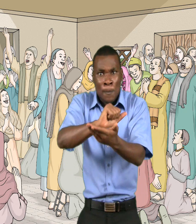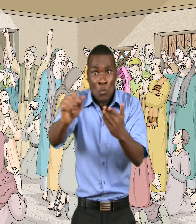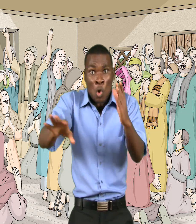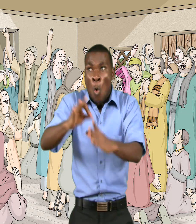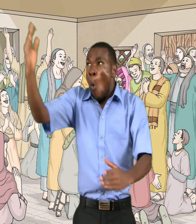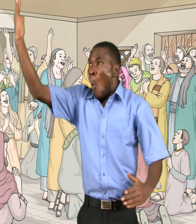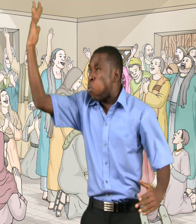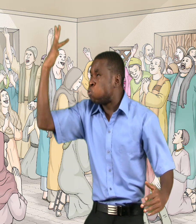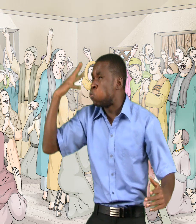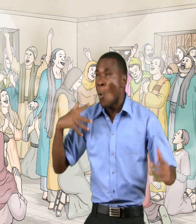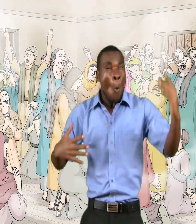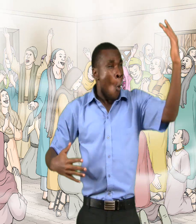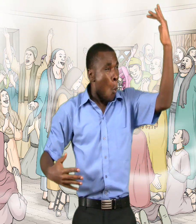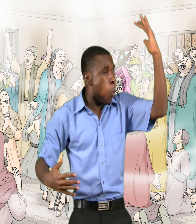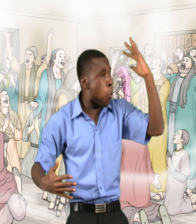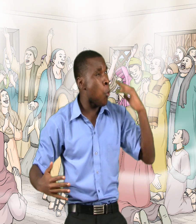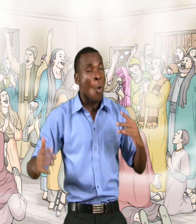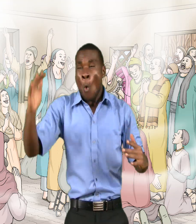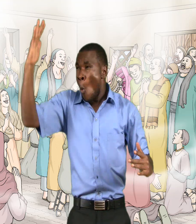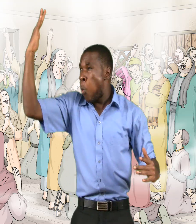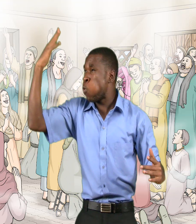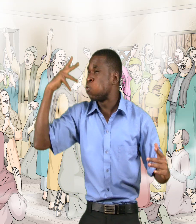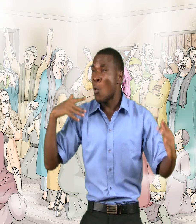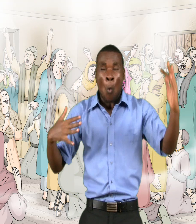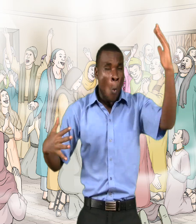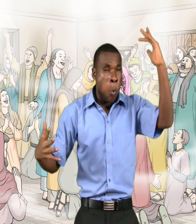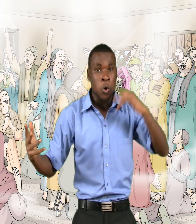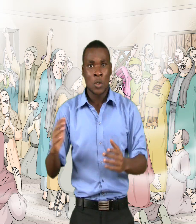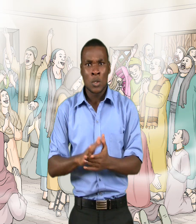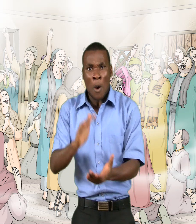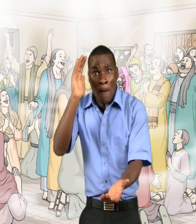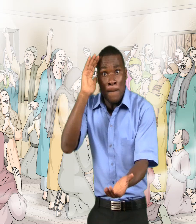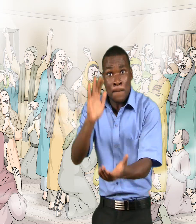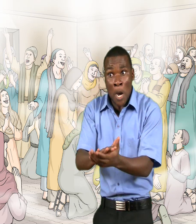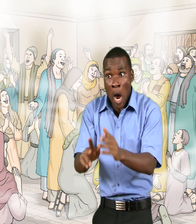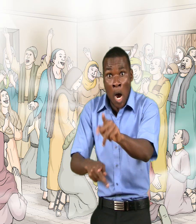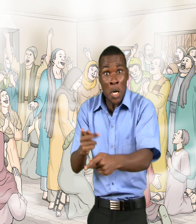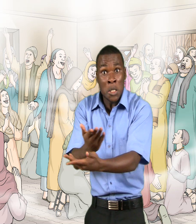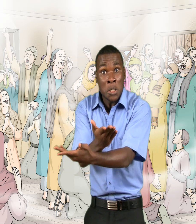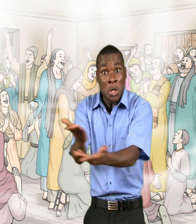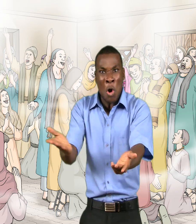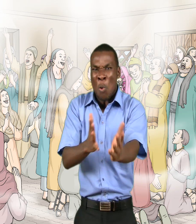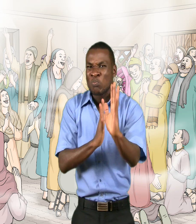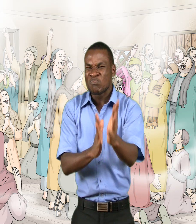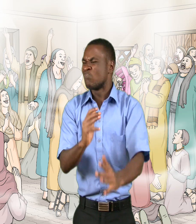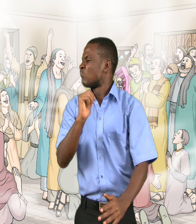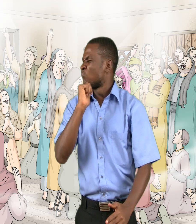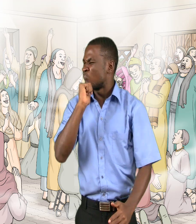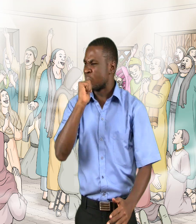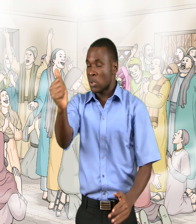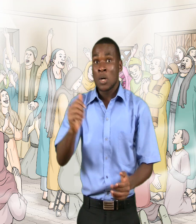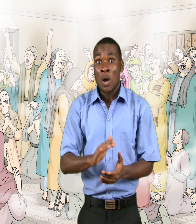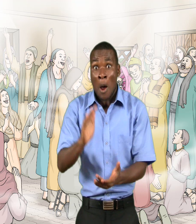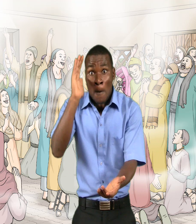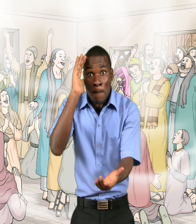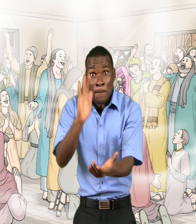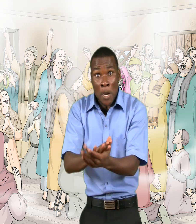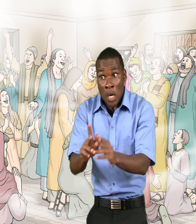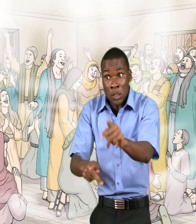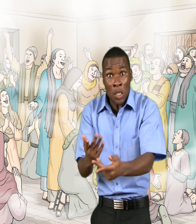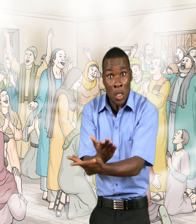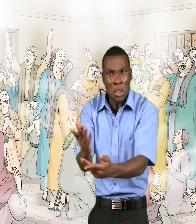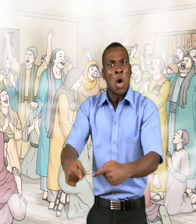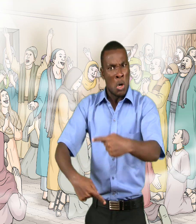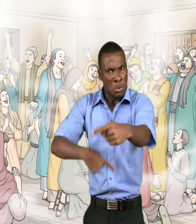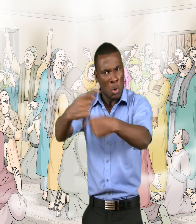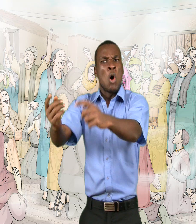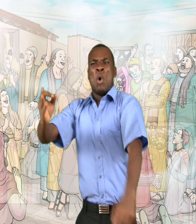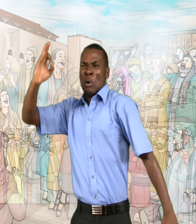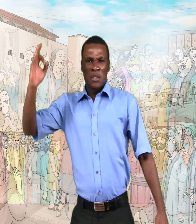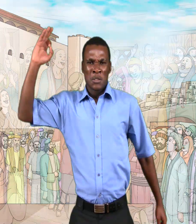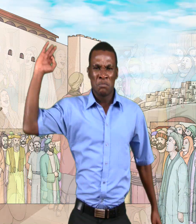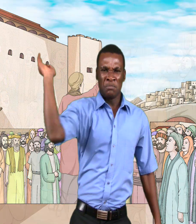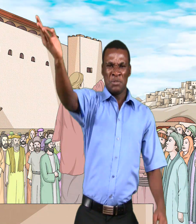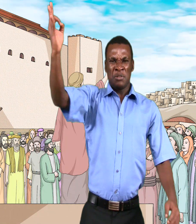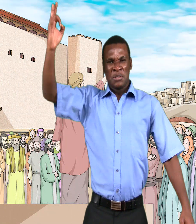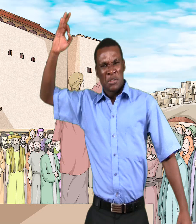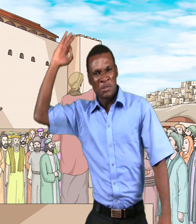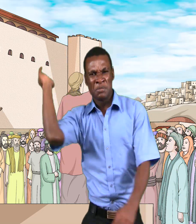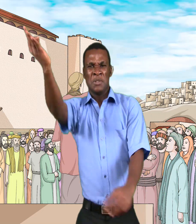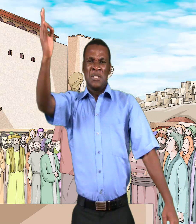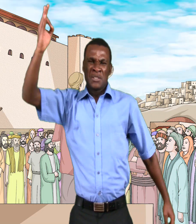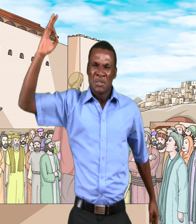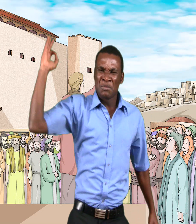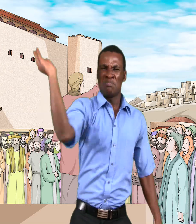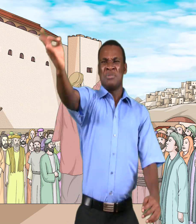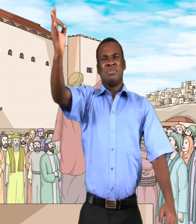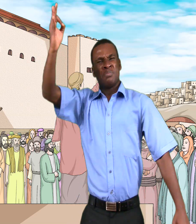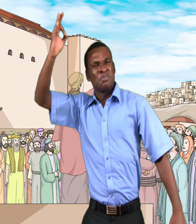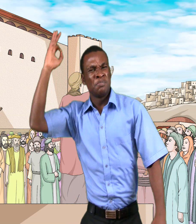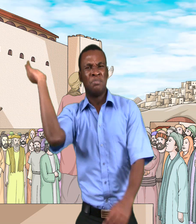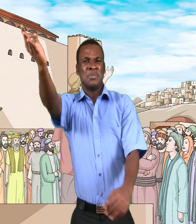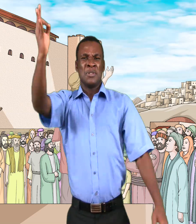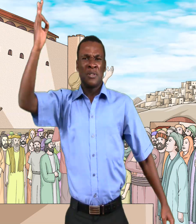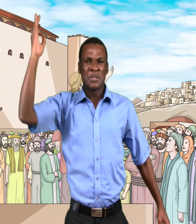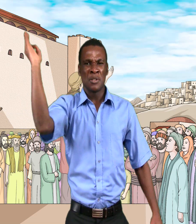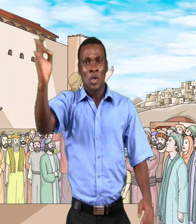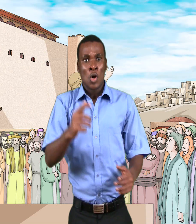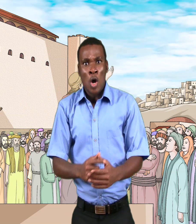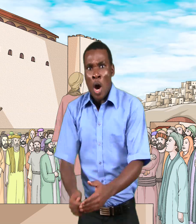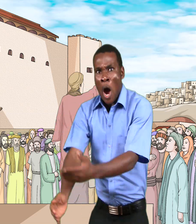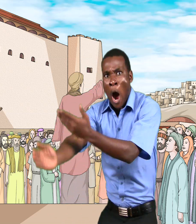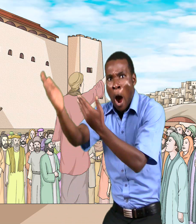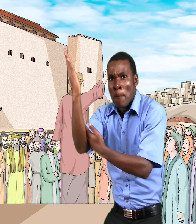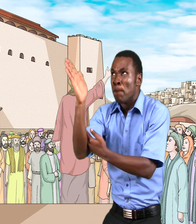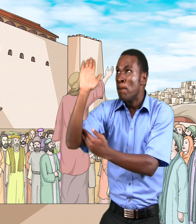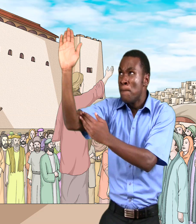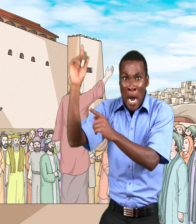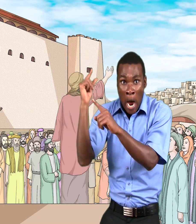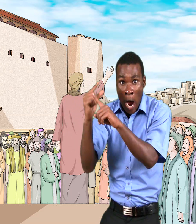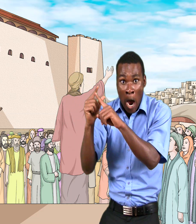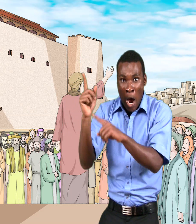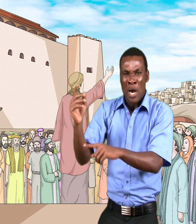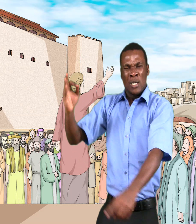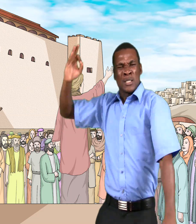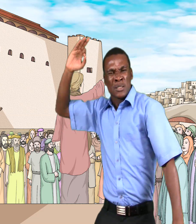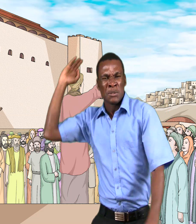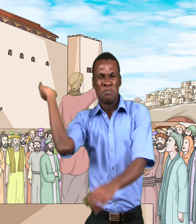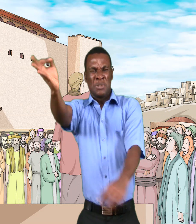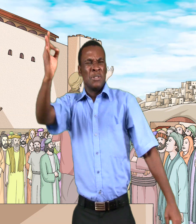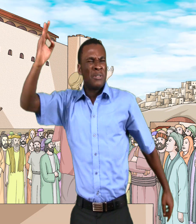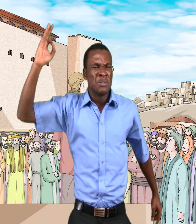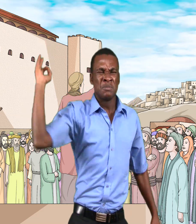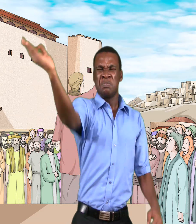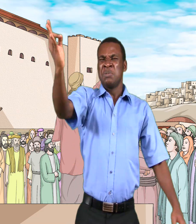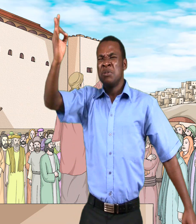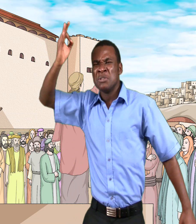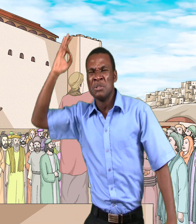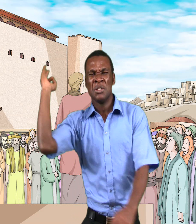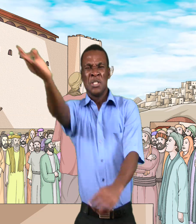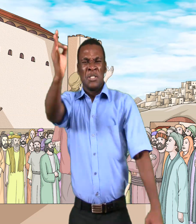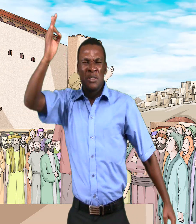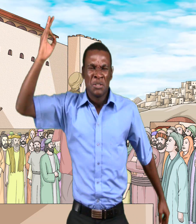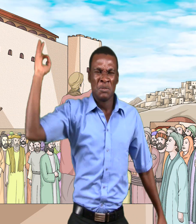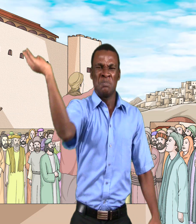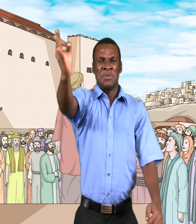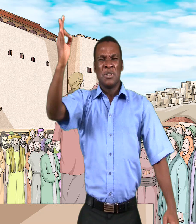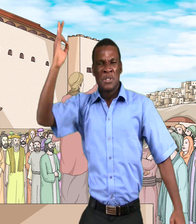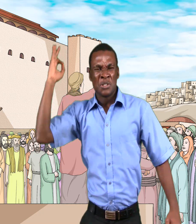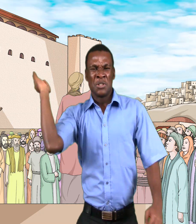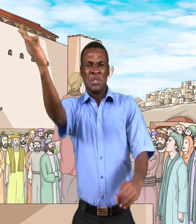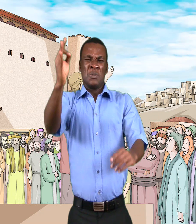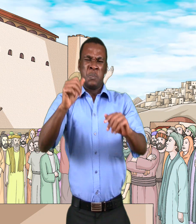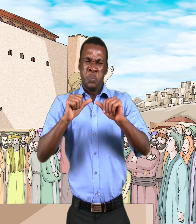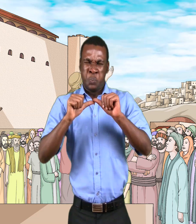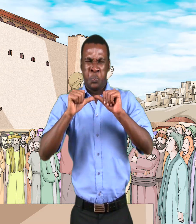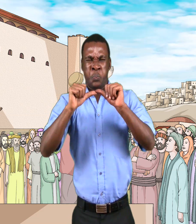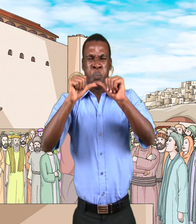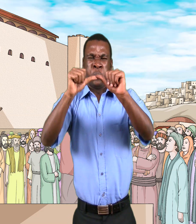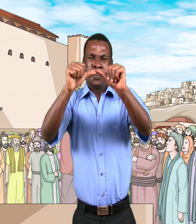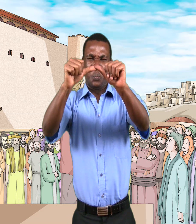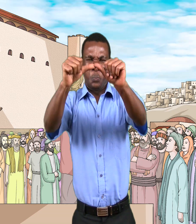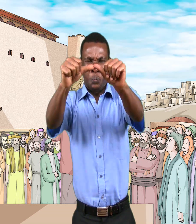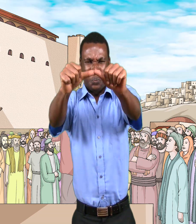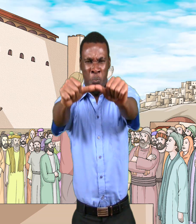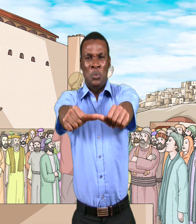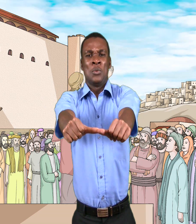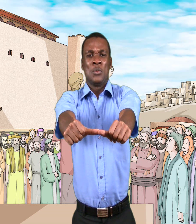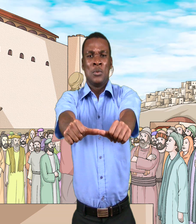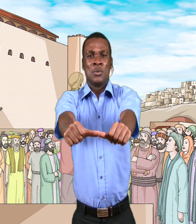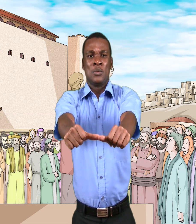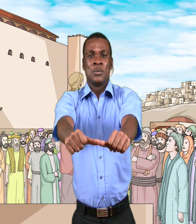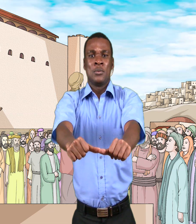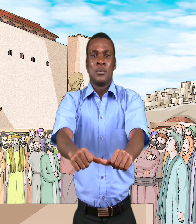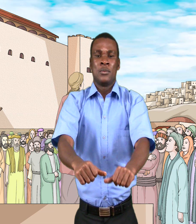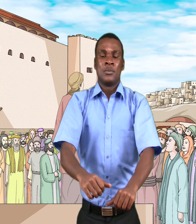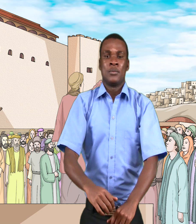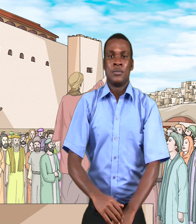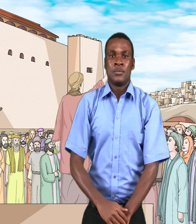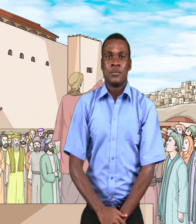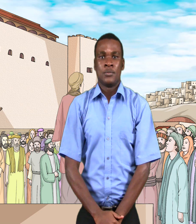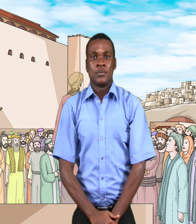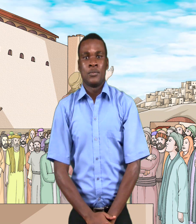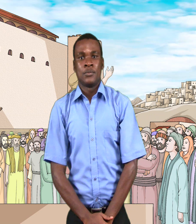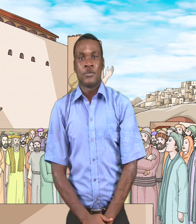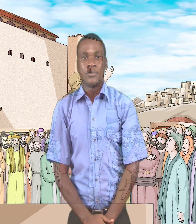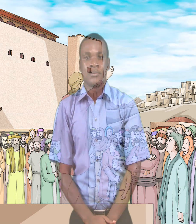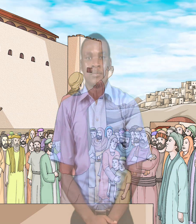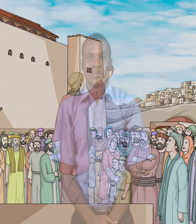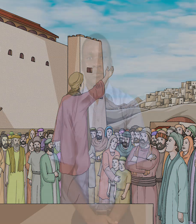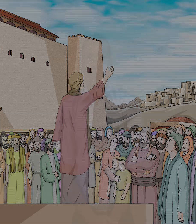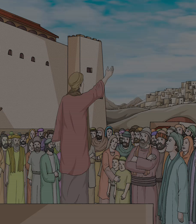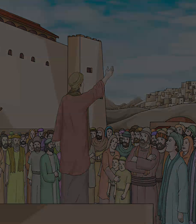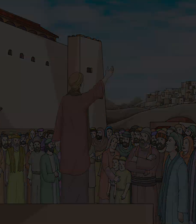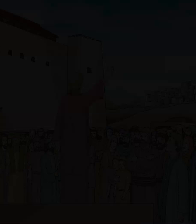After they had prayed, their meeting place was shaken, and they were all filled with the Holy Spirit and spoke the word of God boldly.